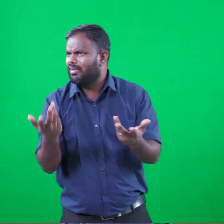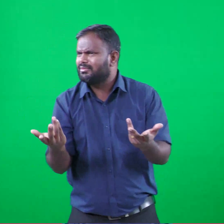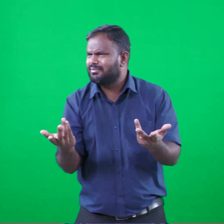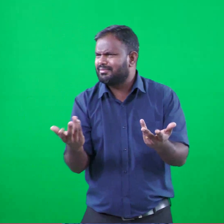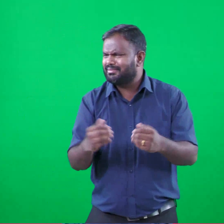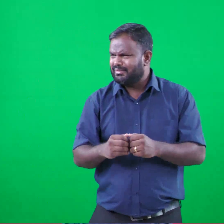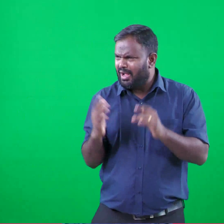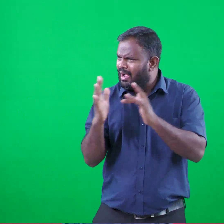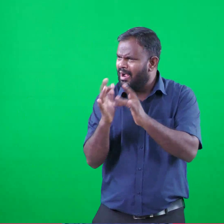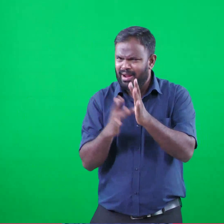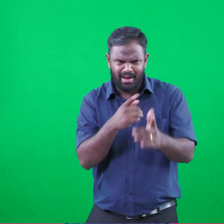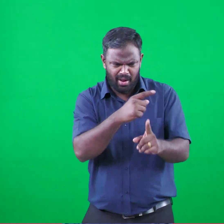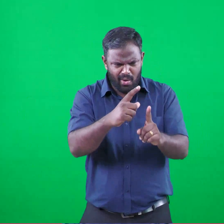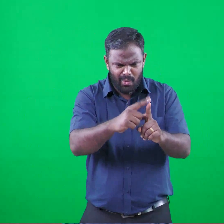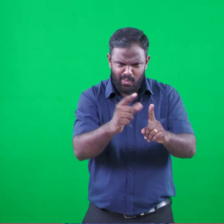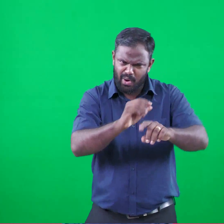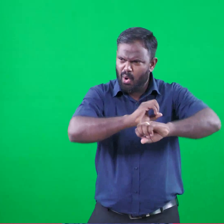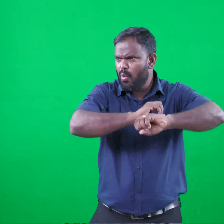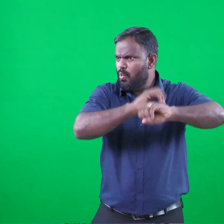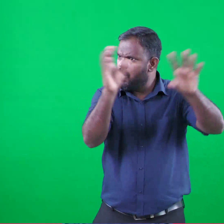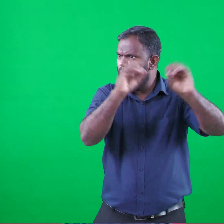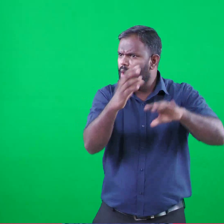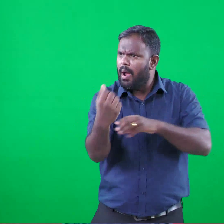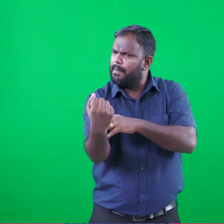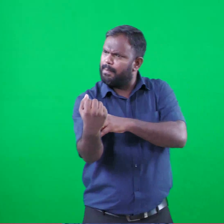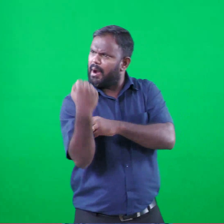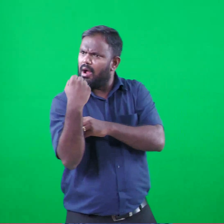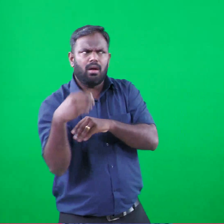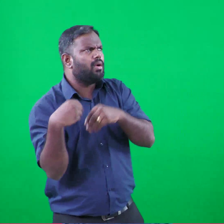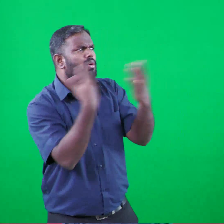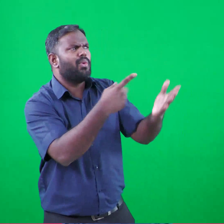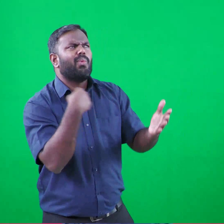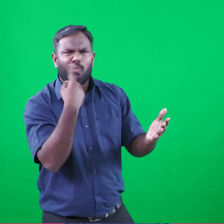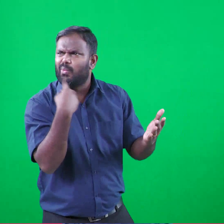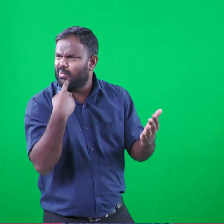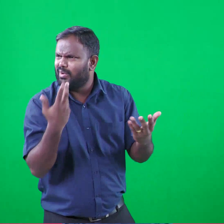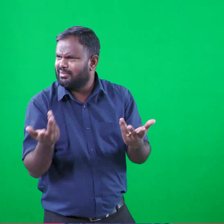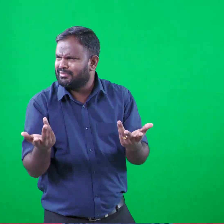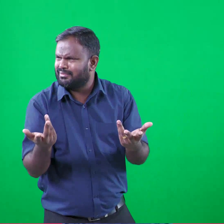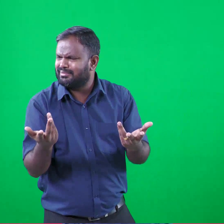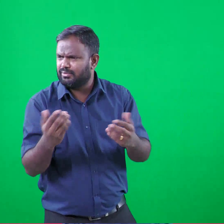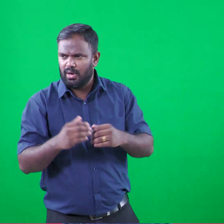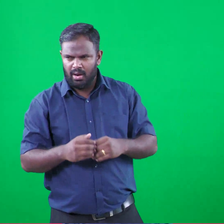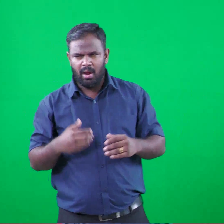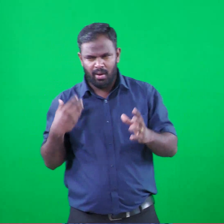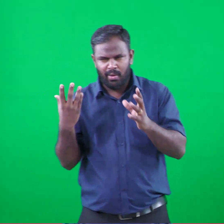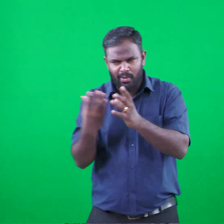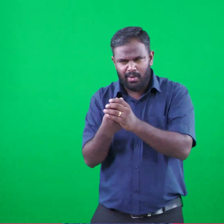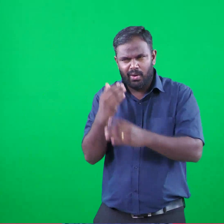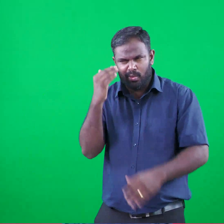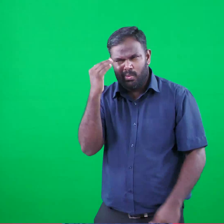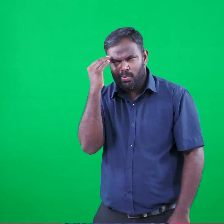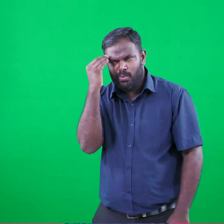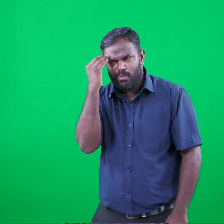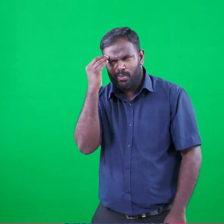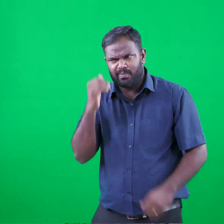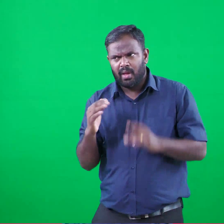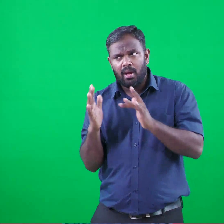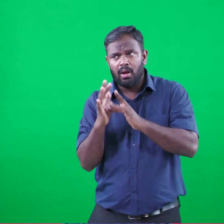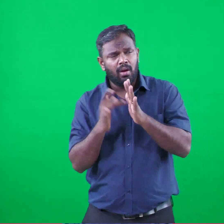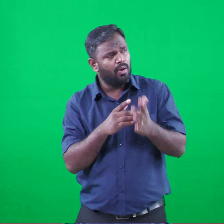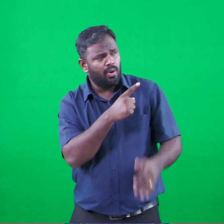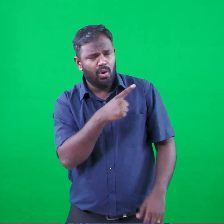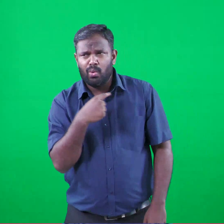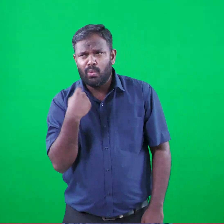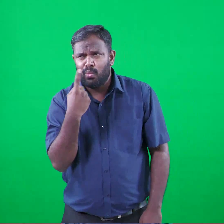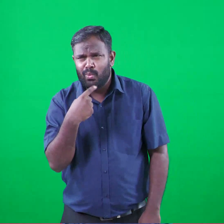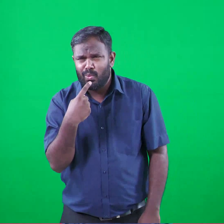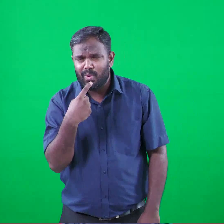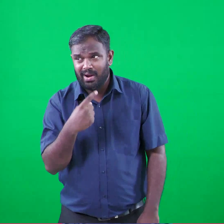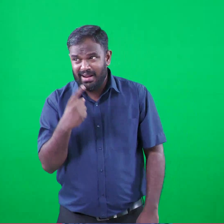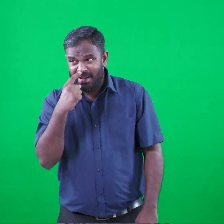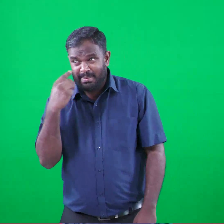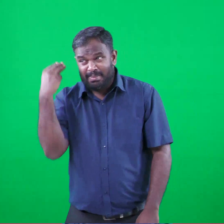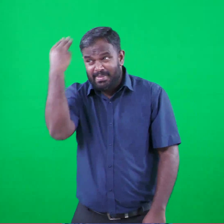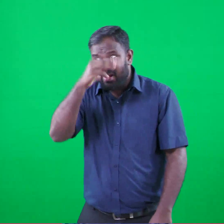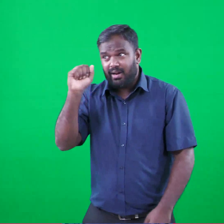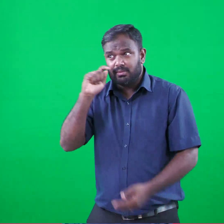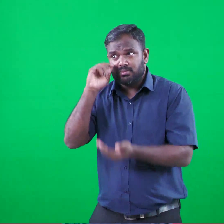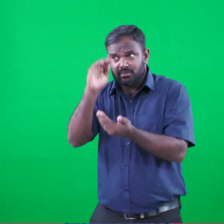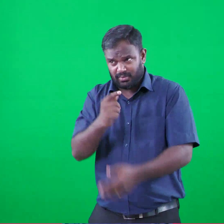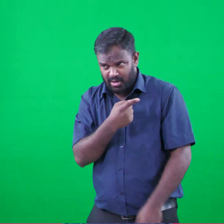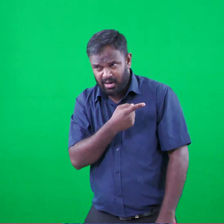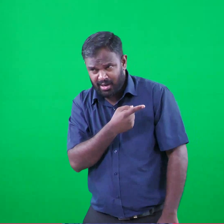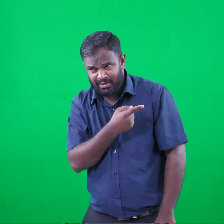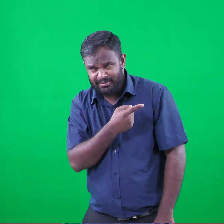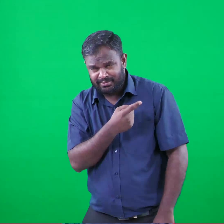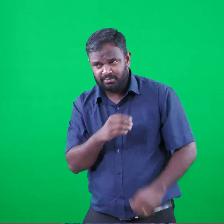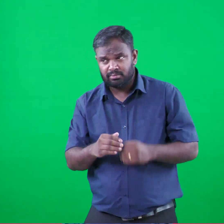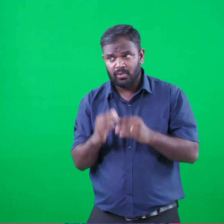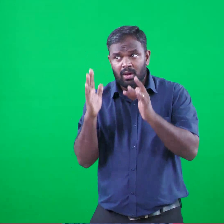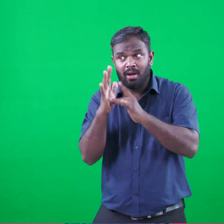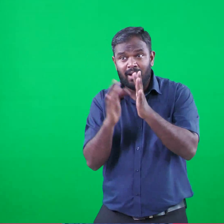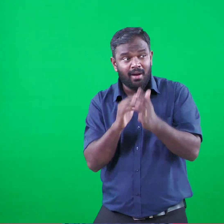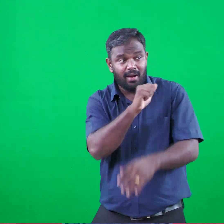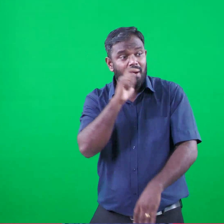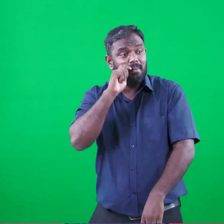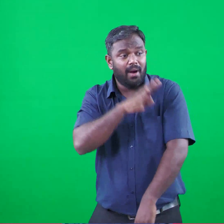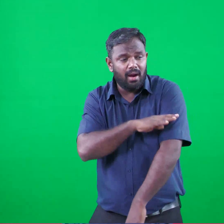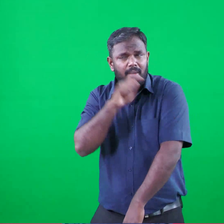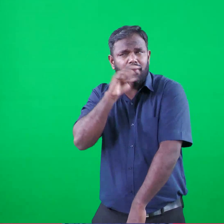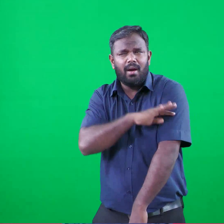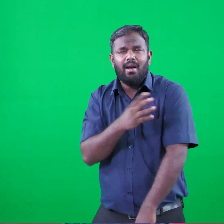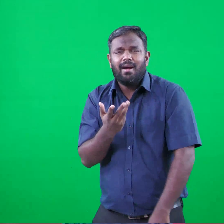And how can He perform such miracles?